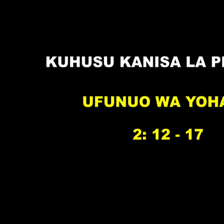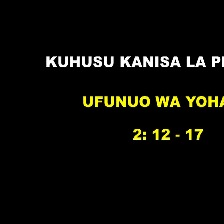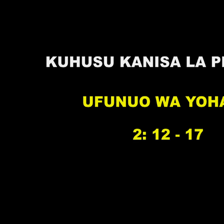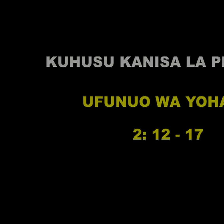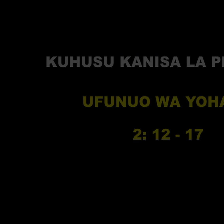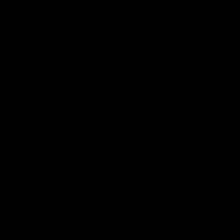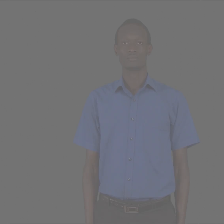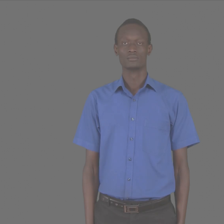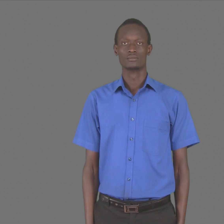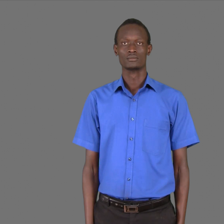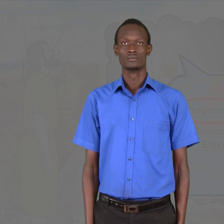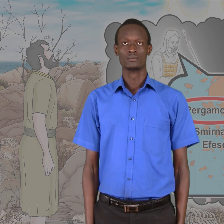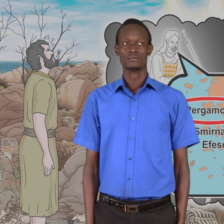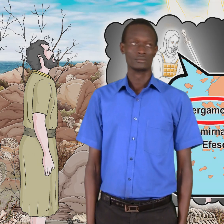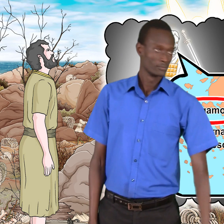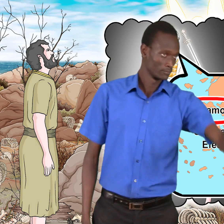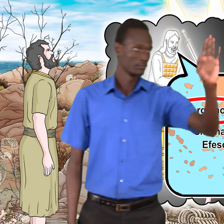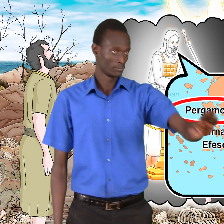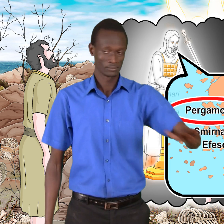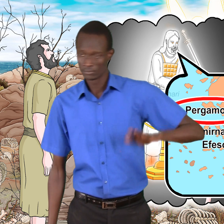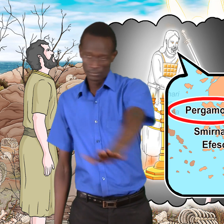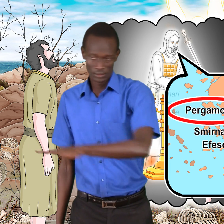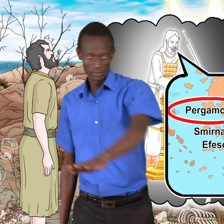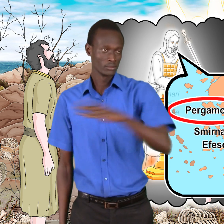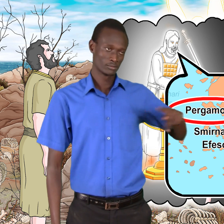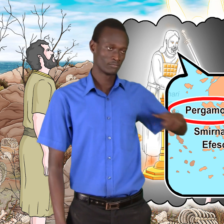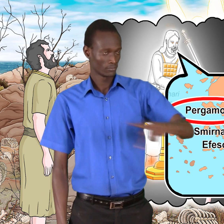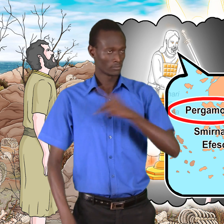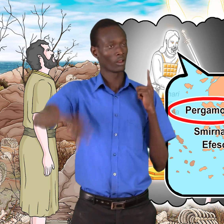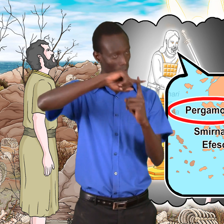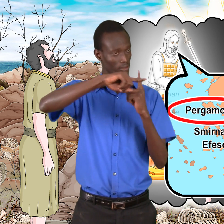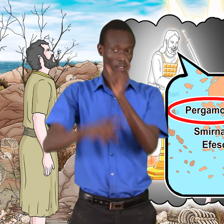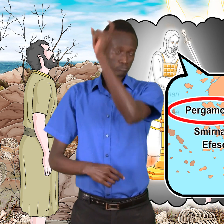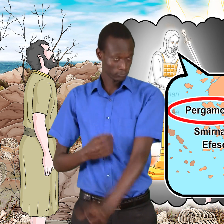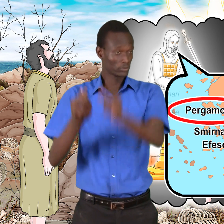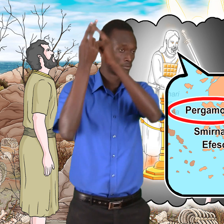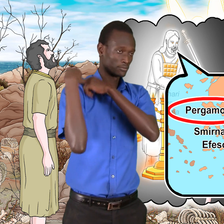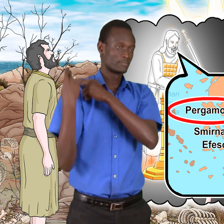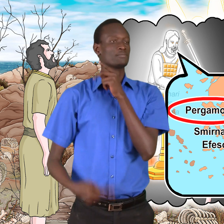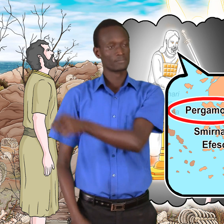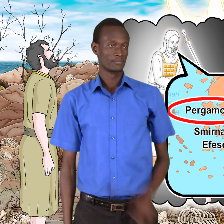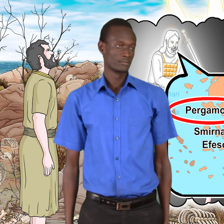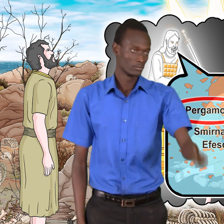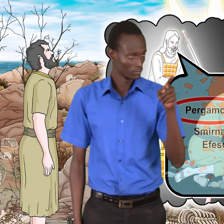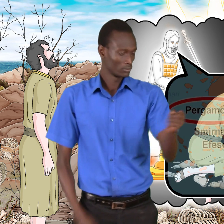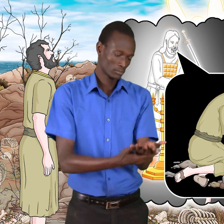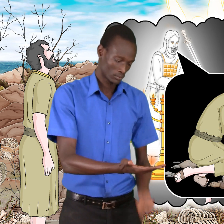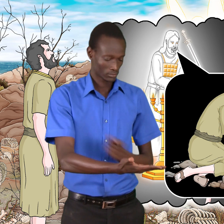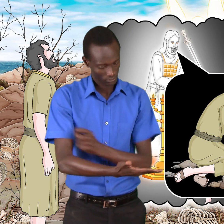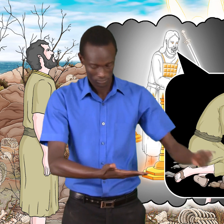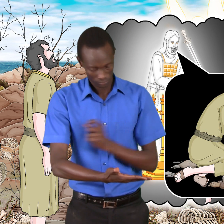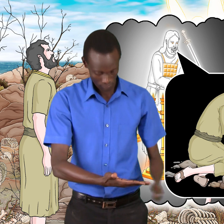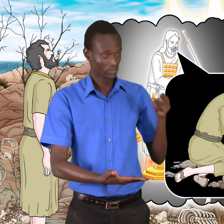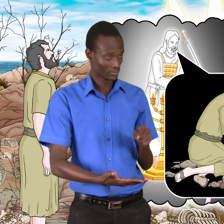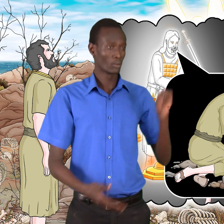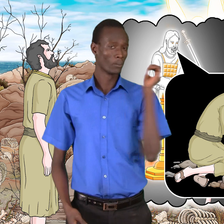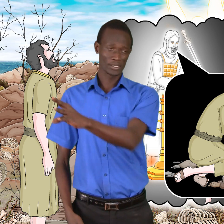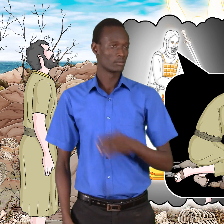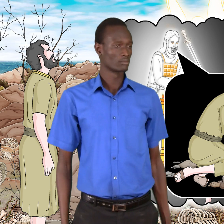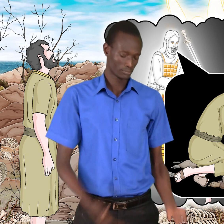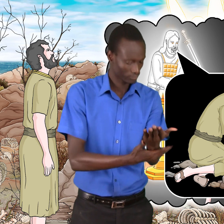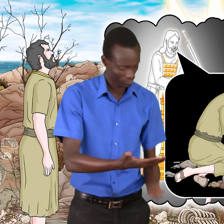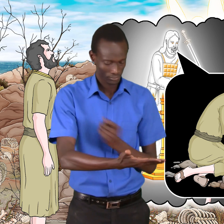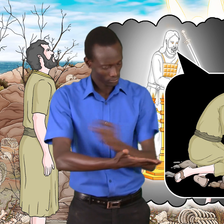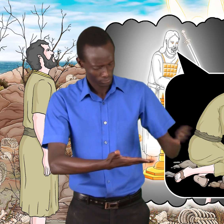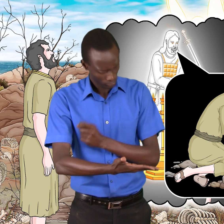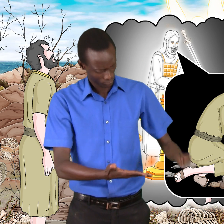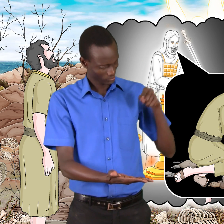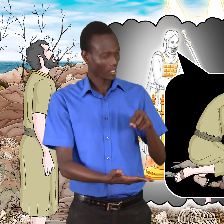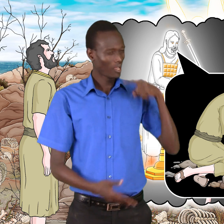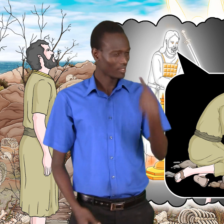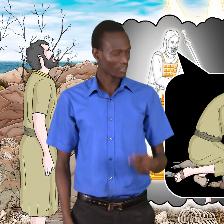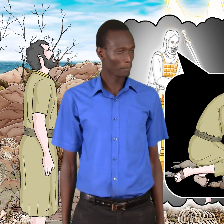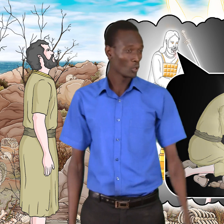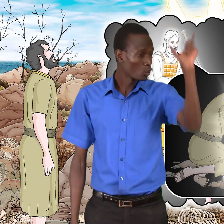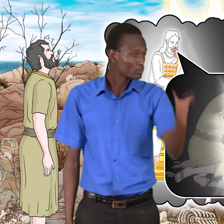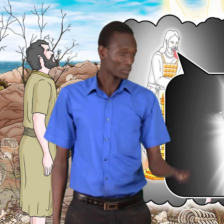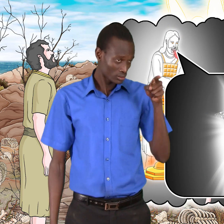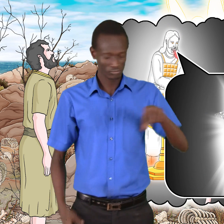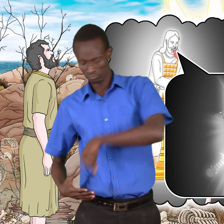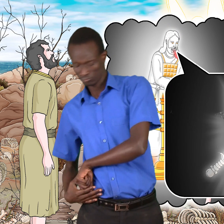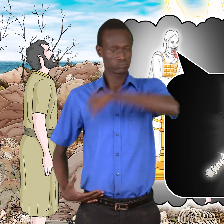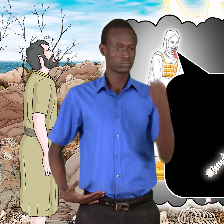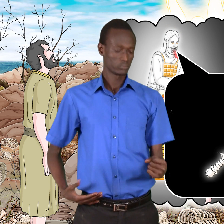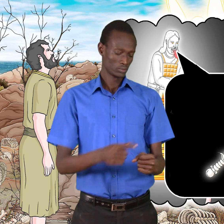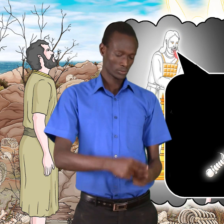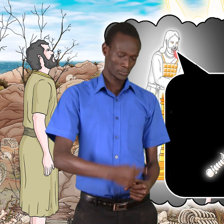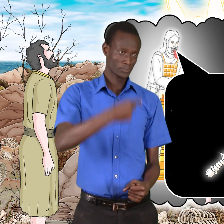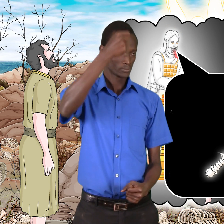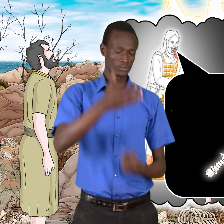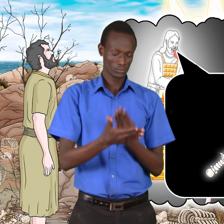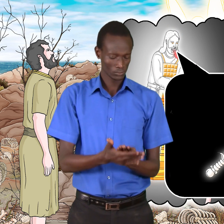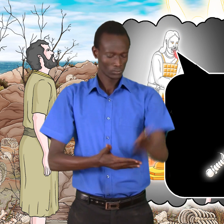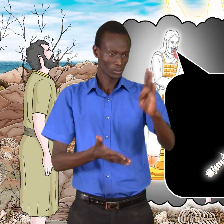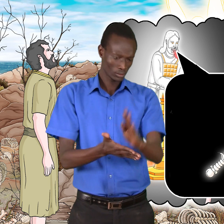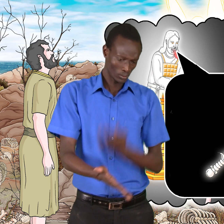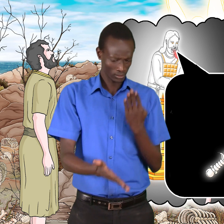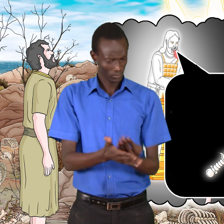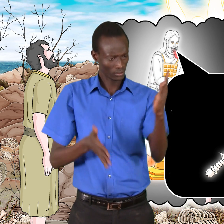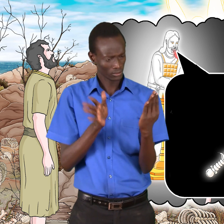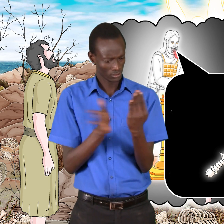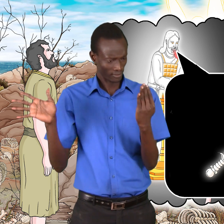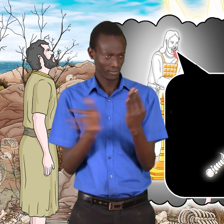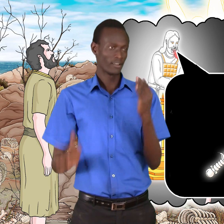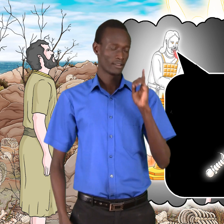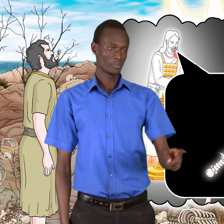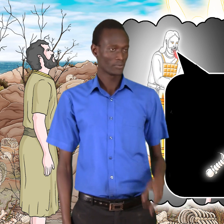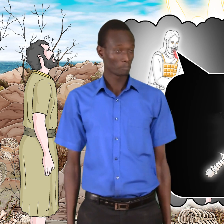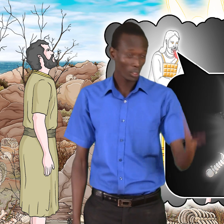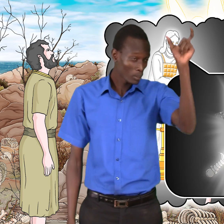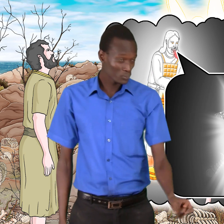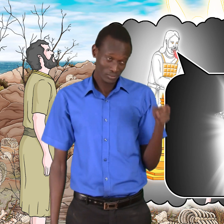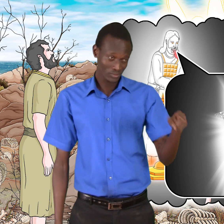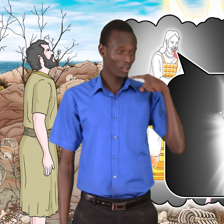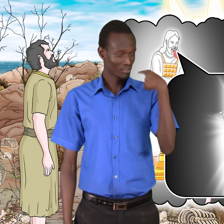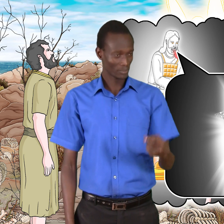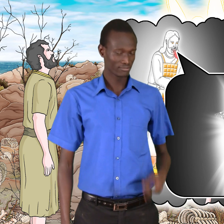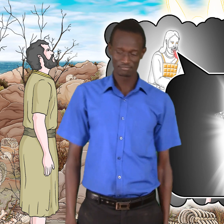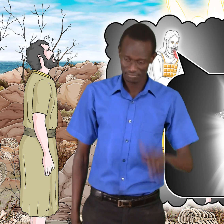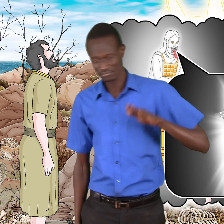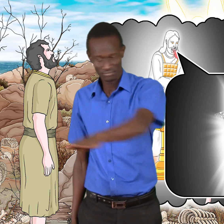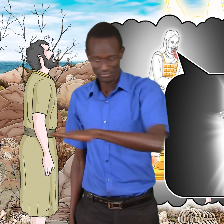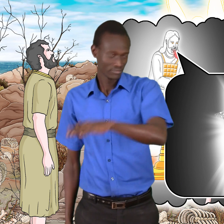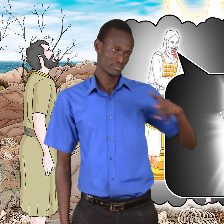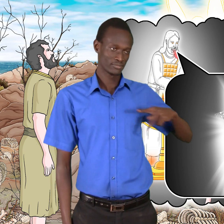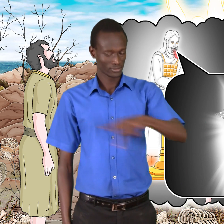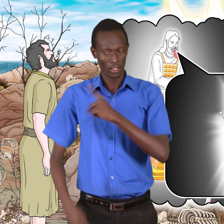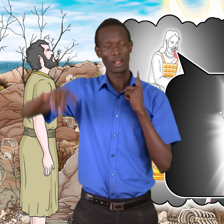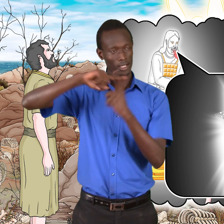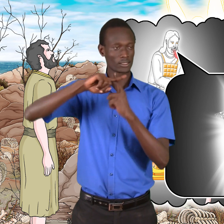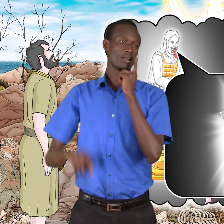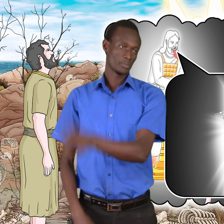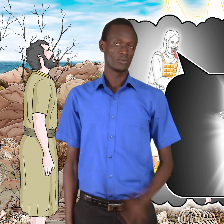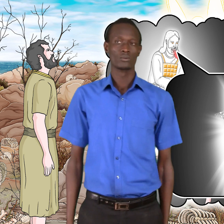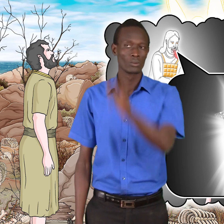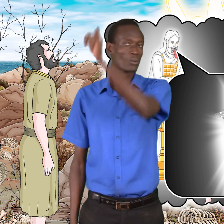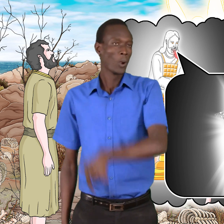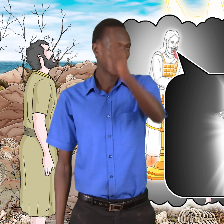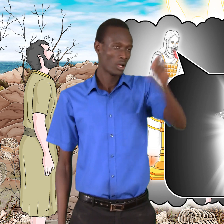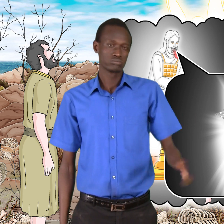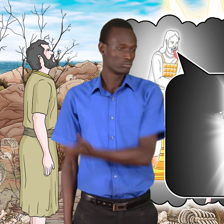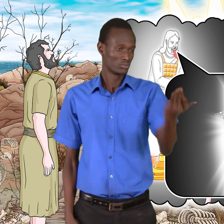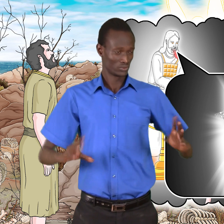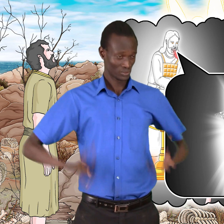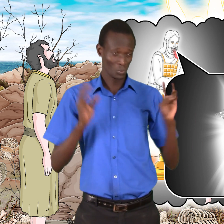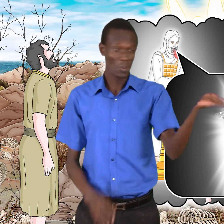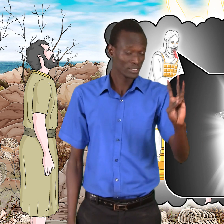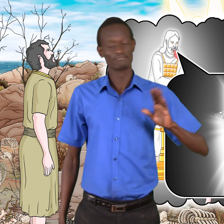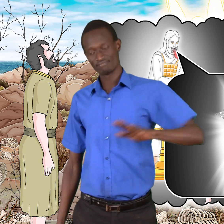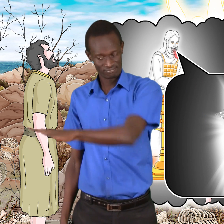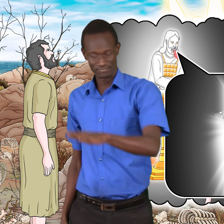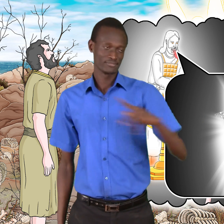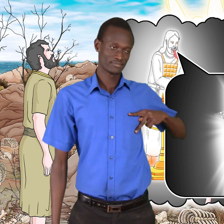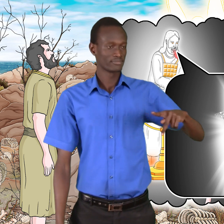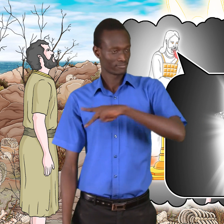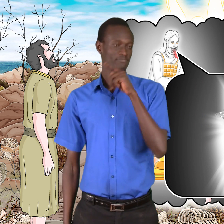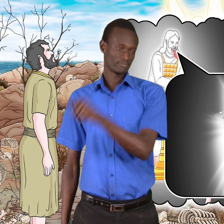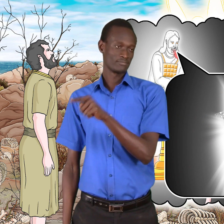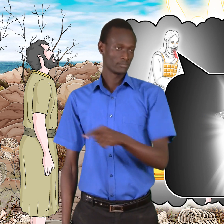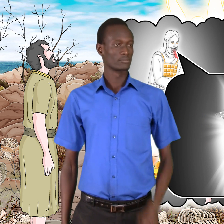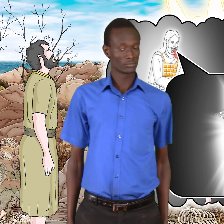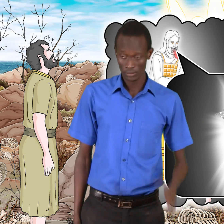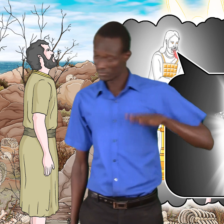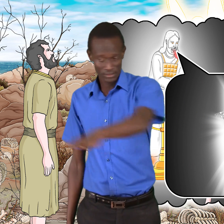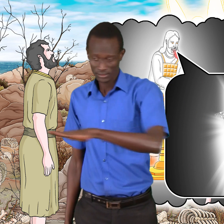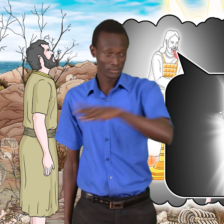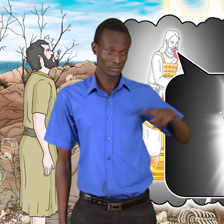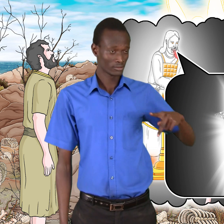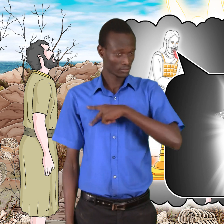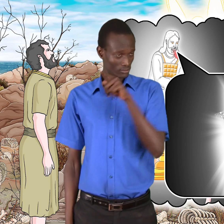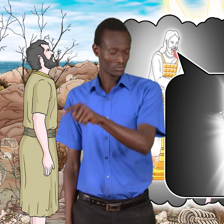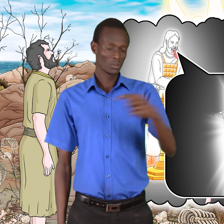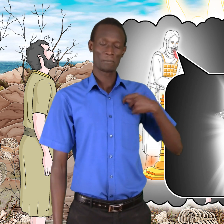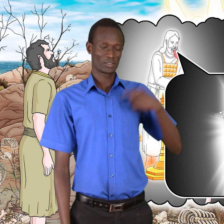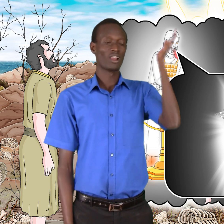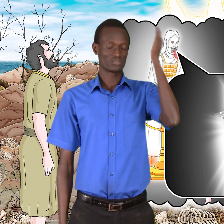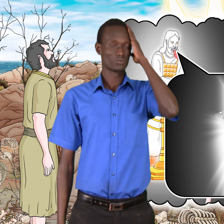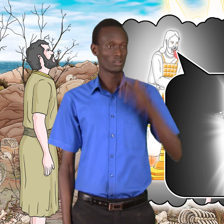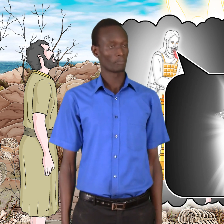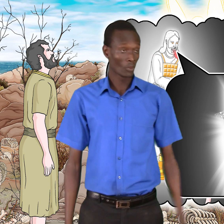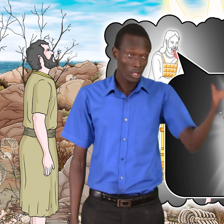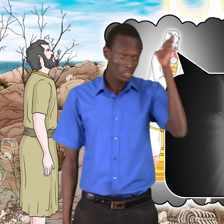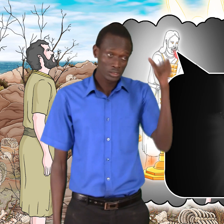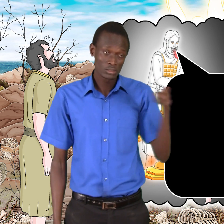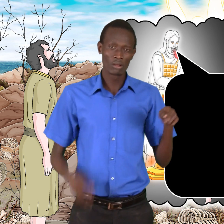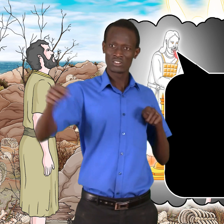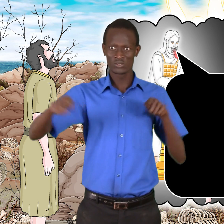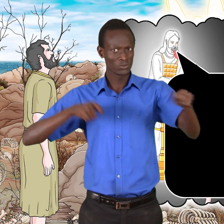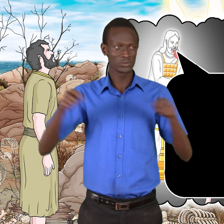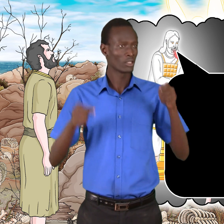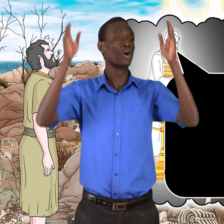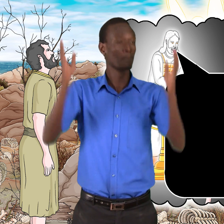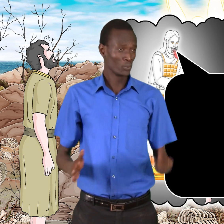To the angel of the church in Pergamum write: These are the words of the One who holds the sharp, double-edged sword.